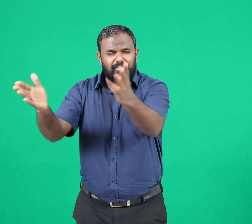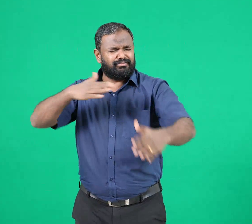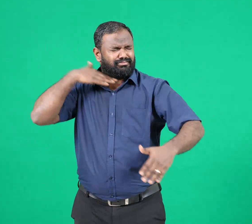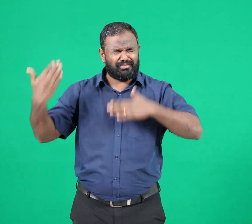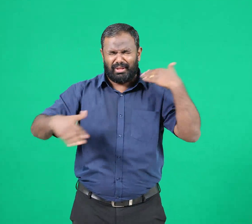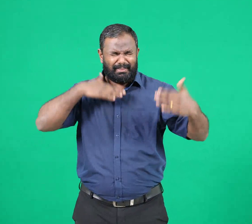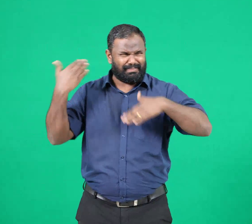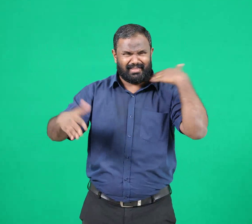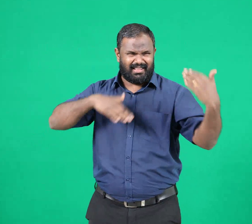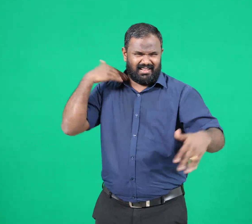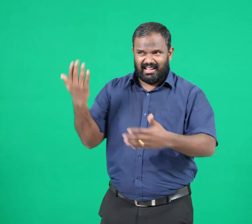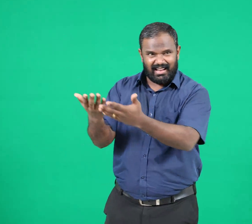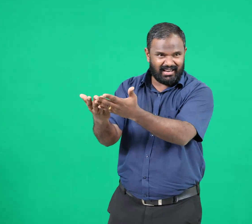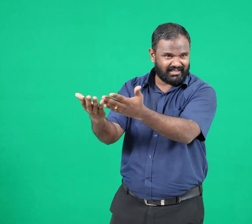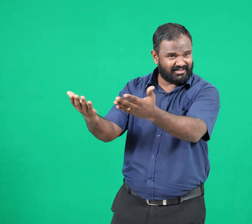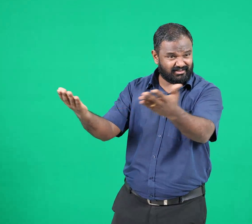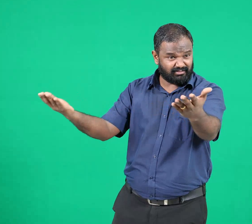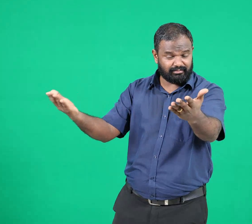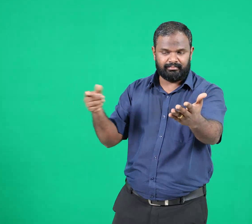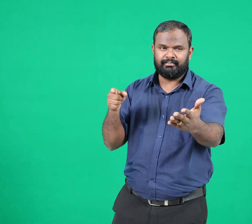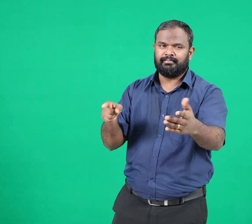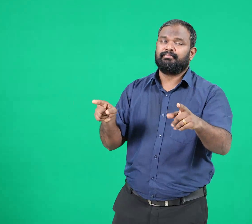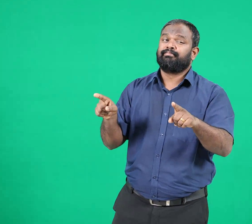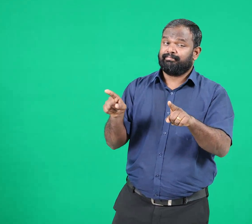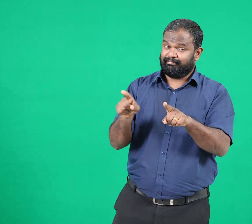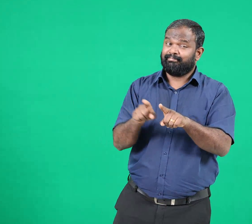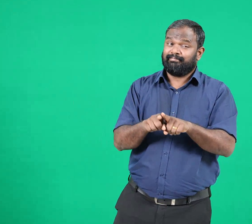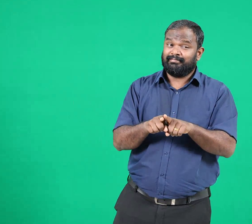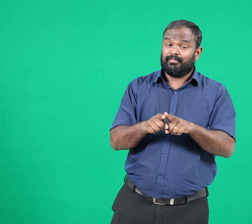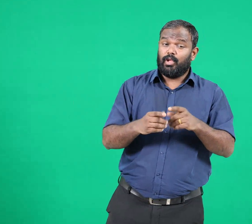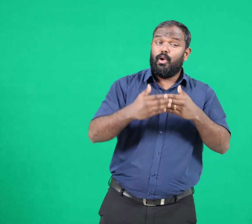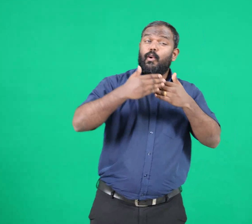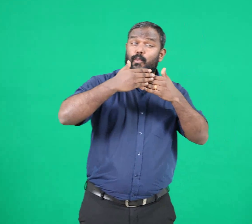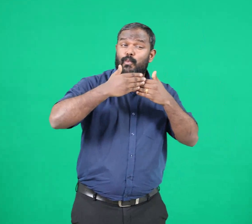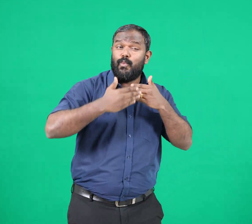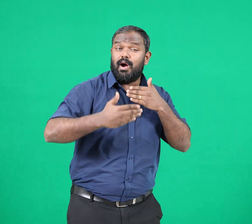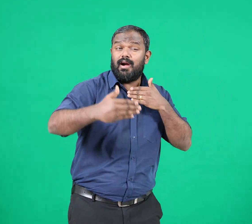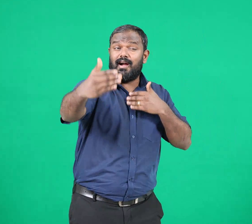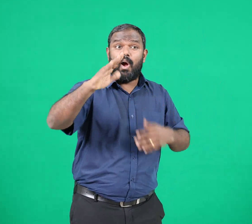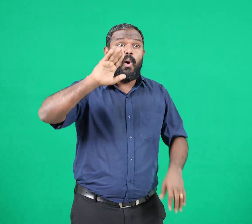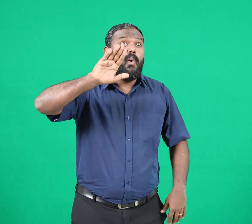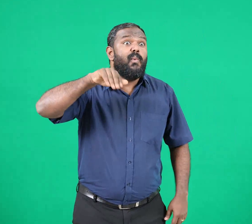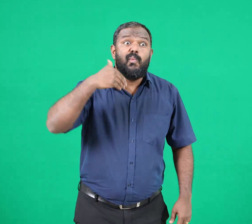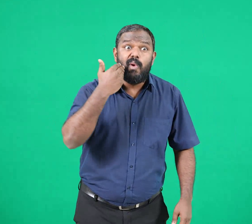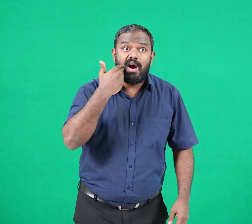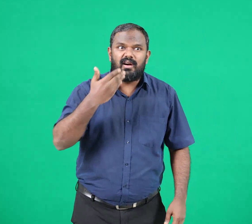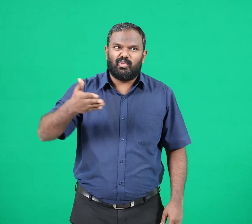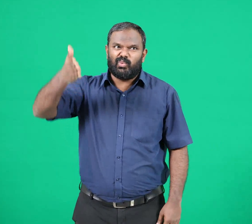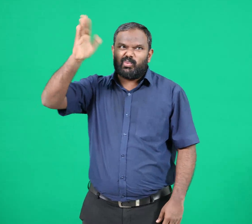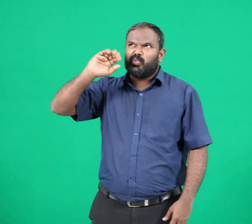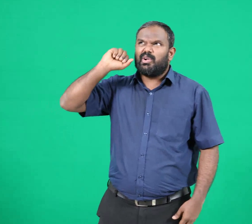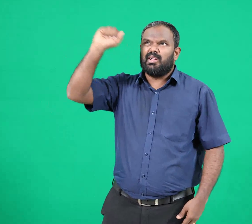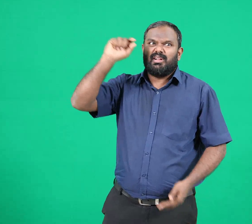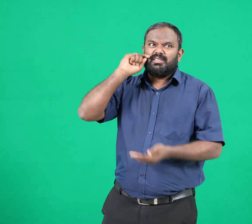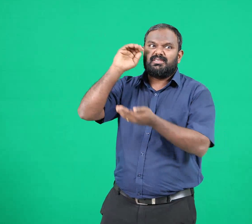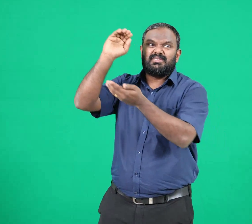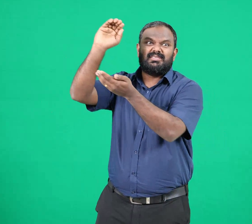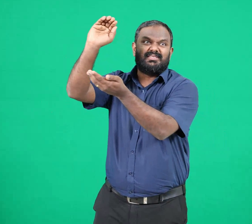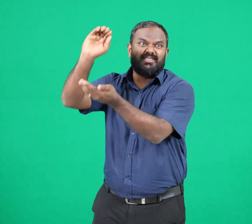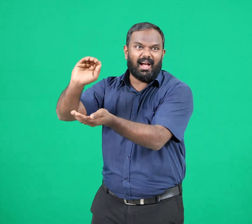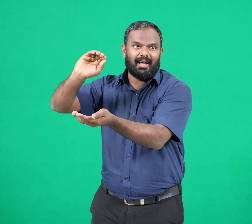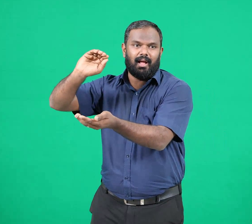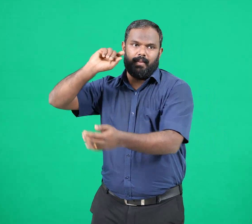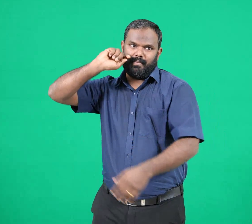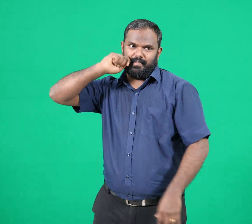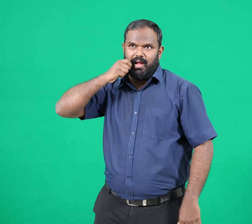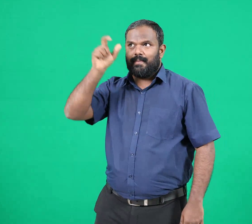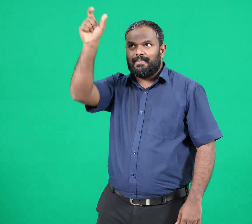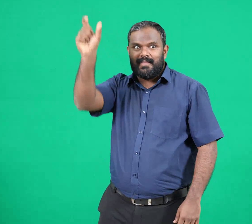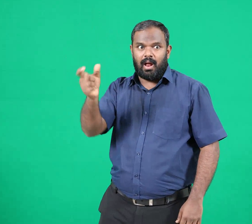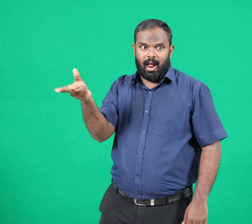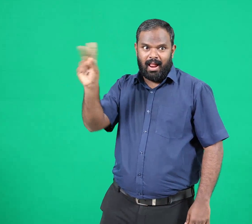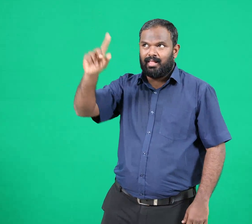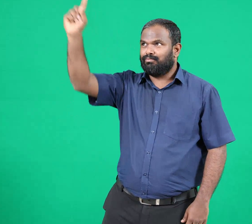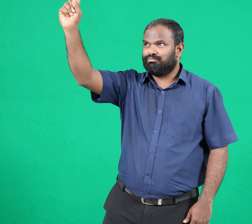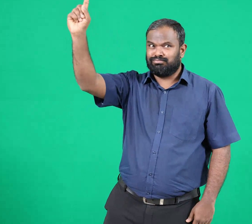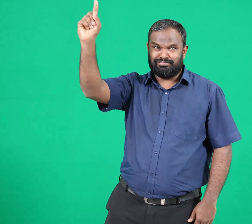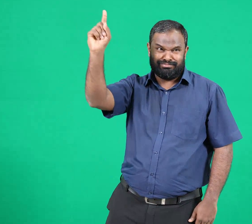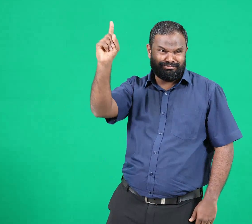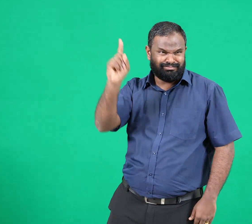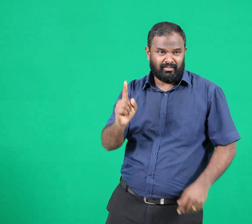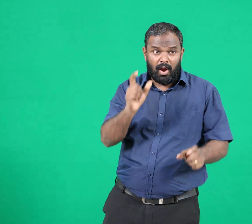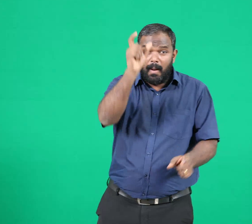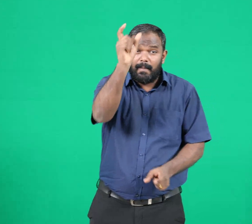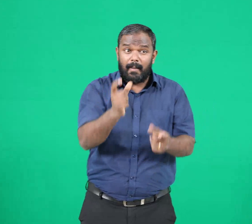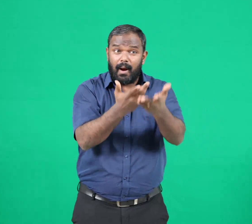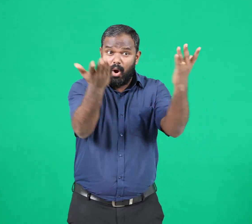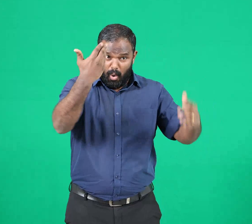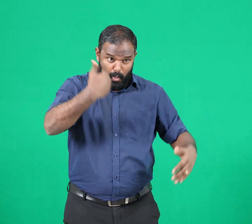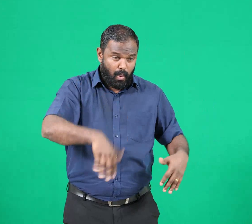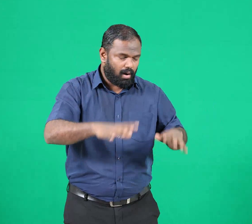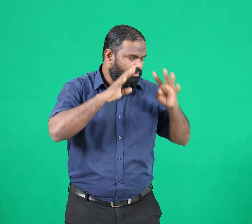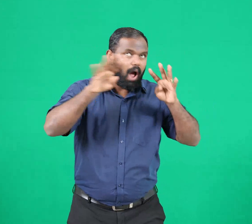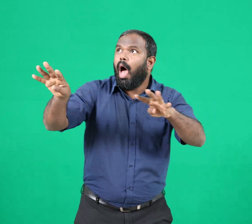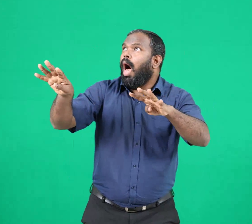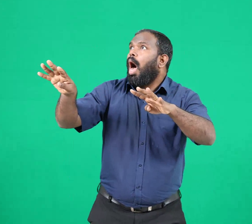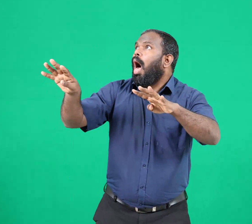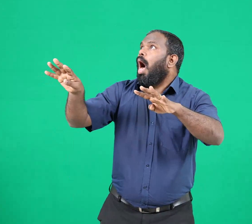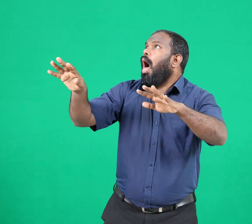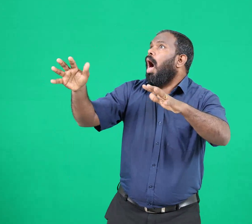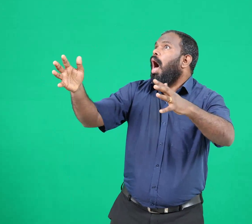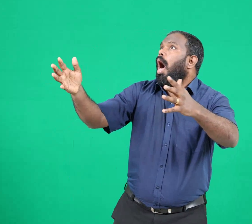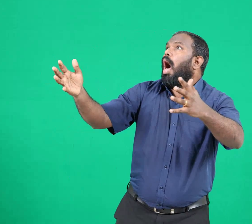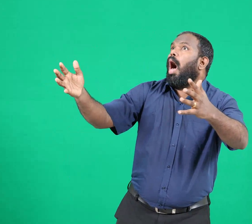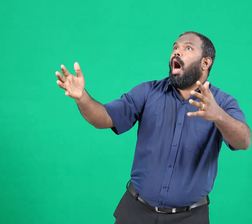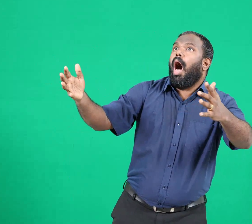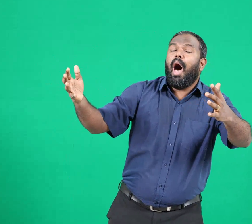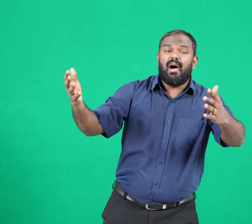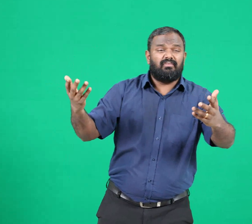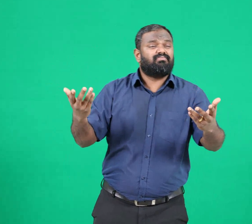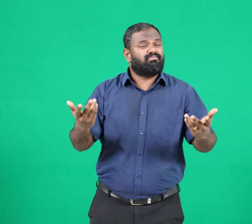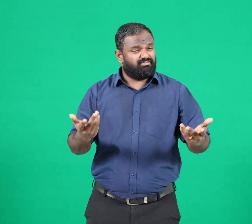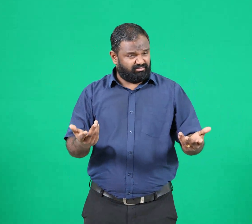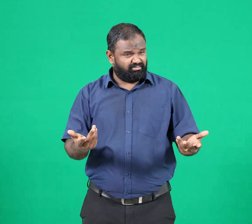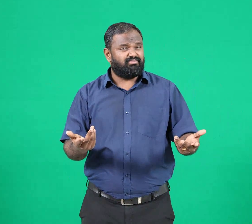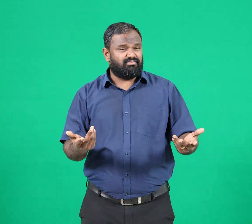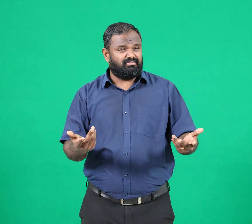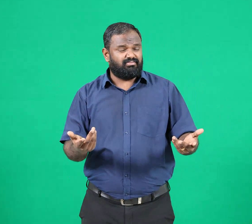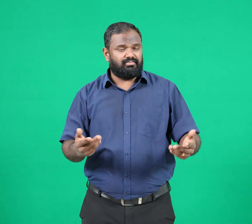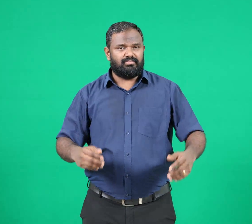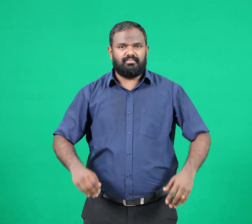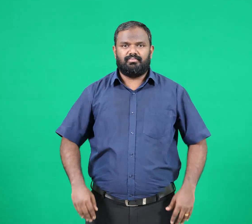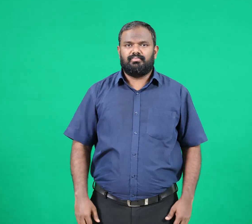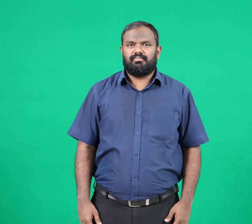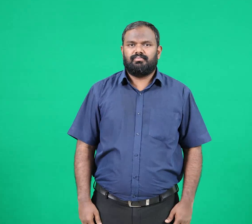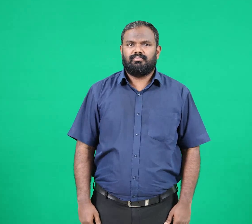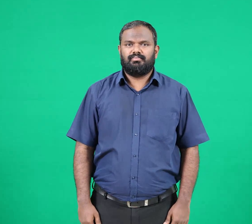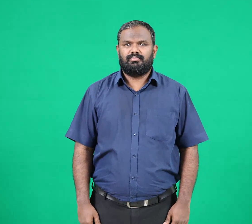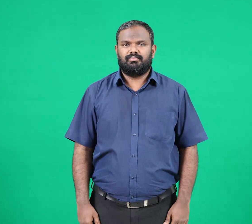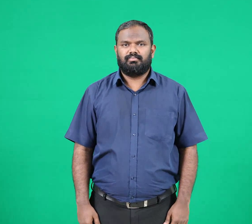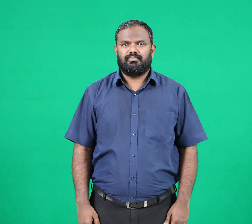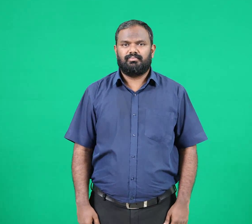It will be just like that on the day the Son of Man is revealed.